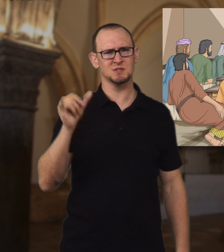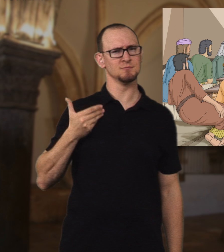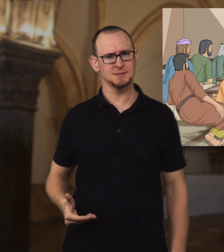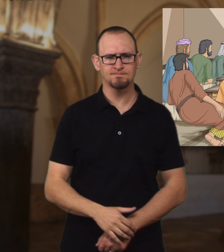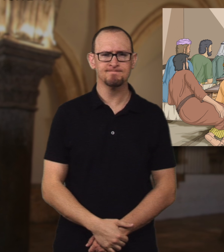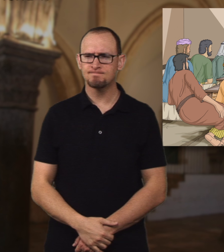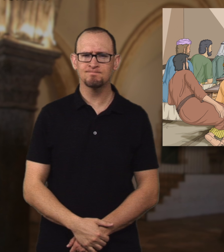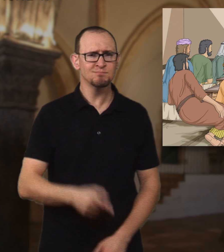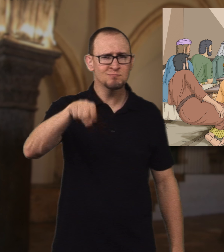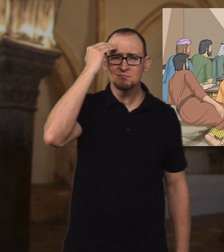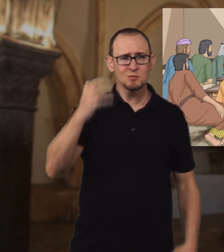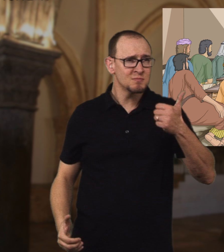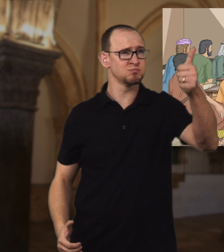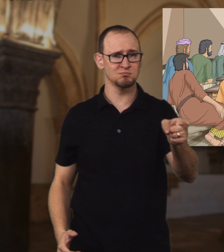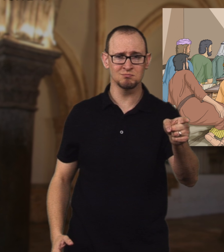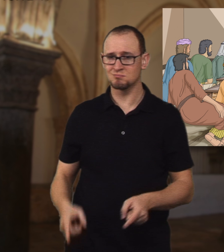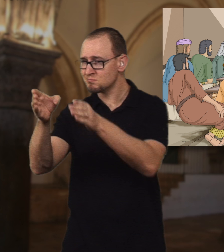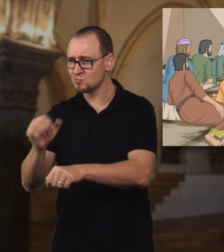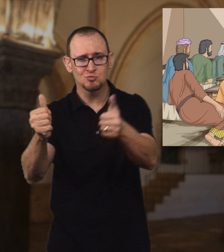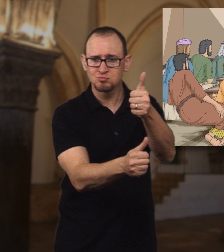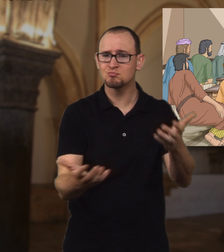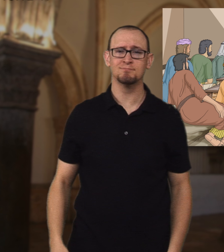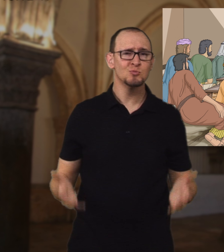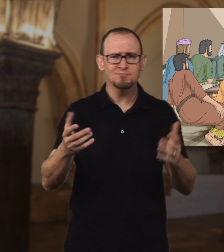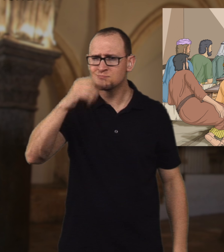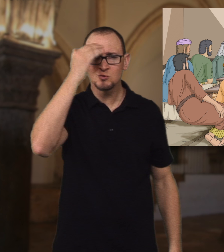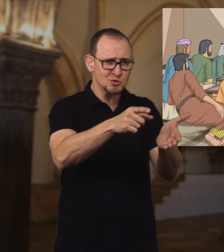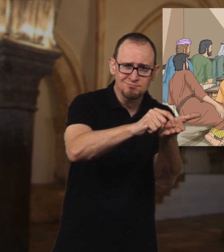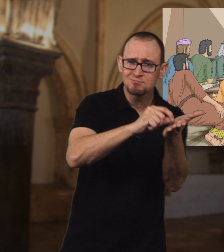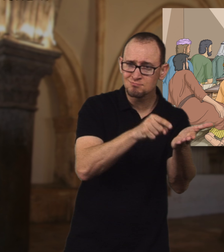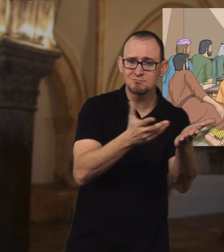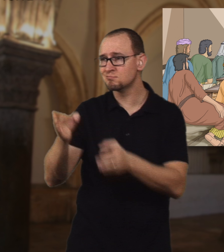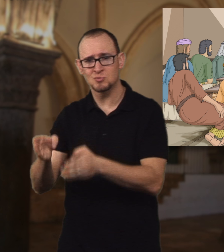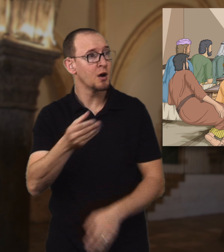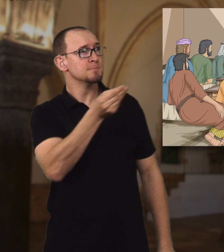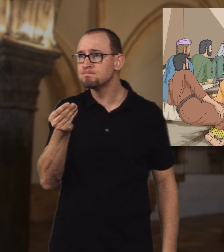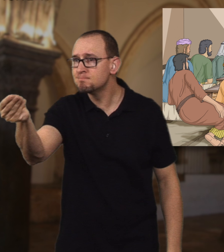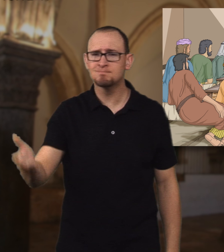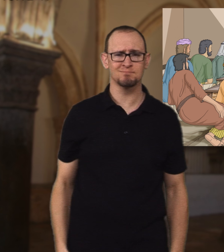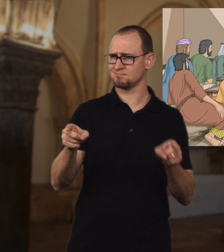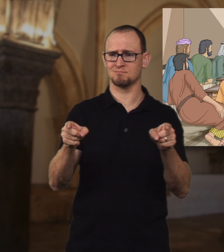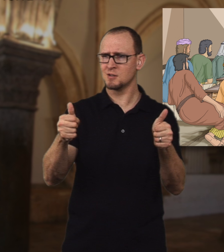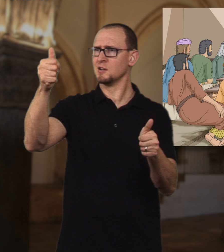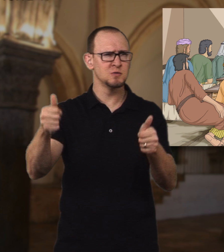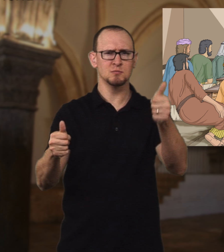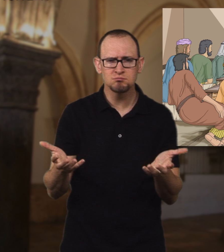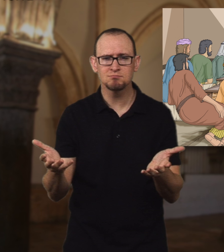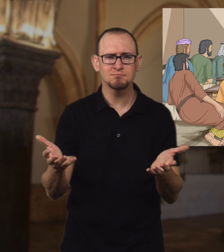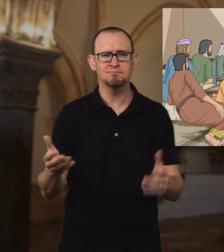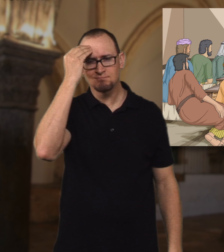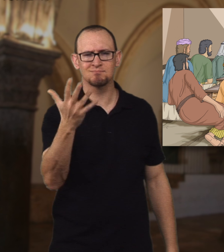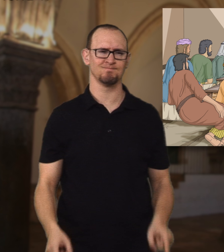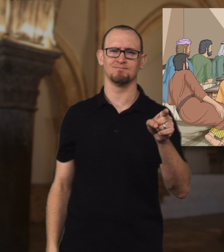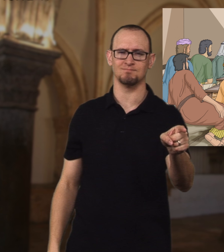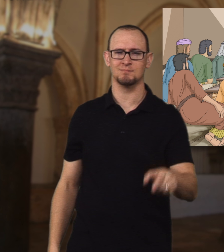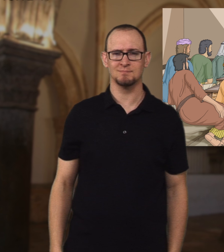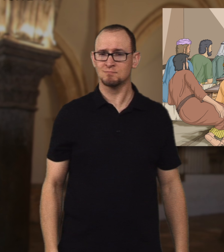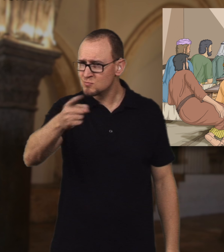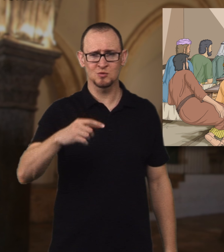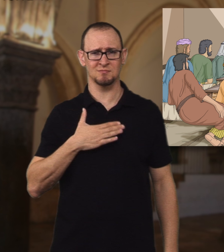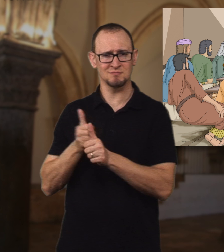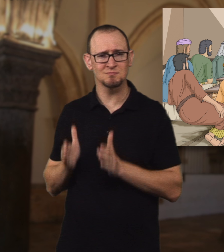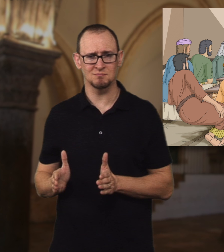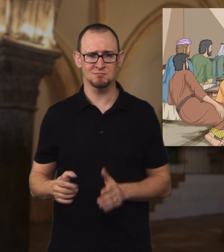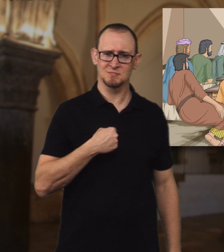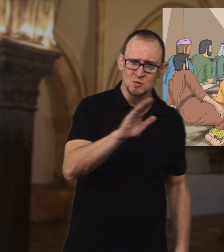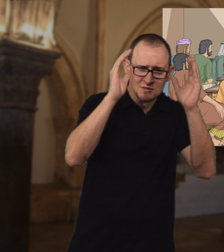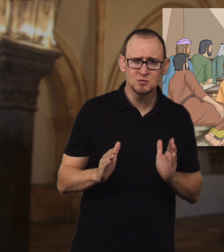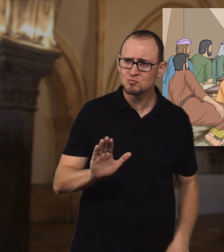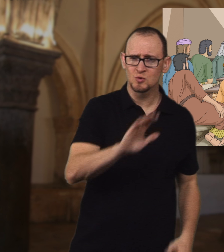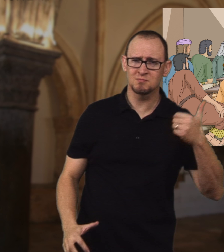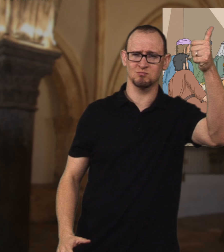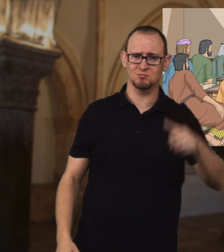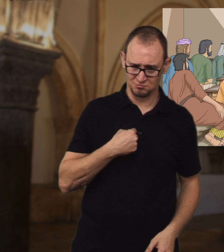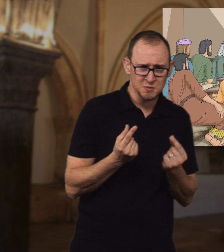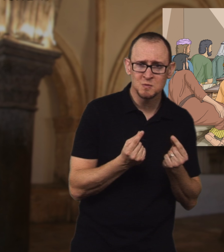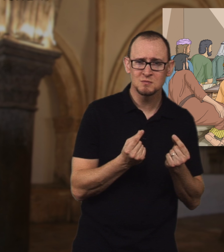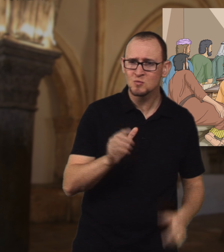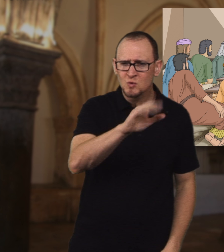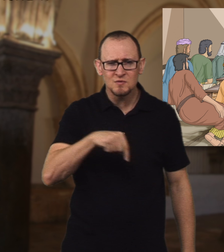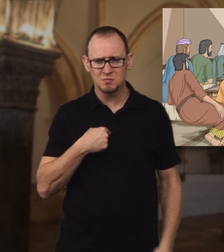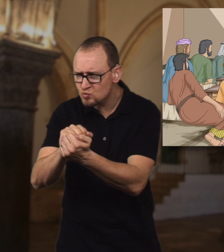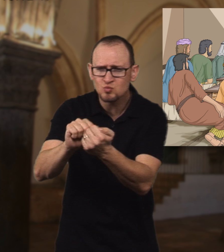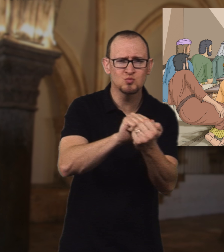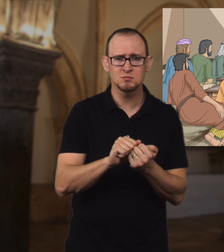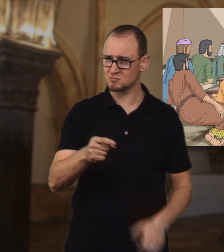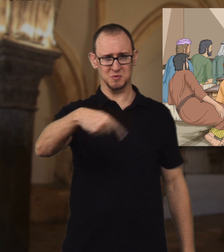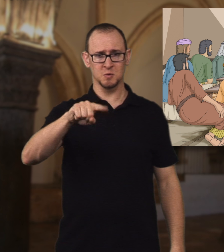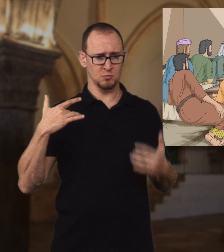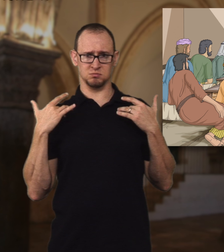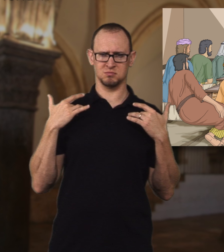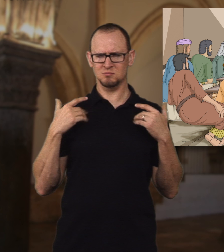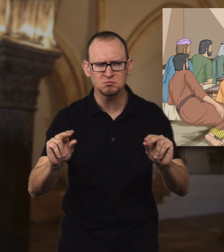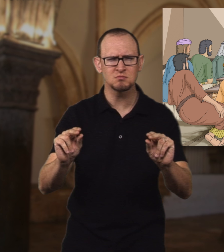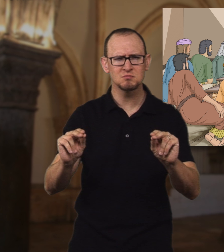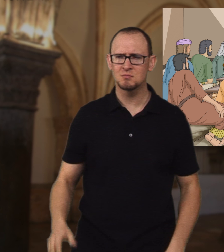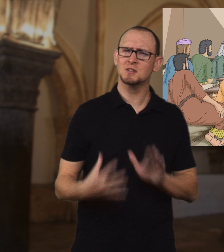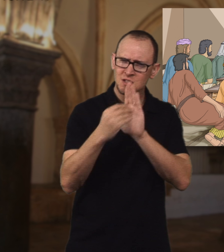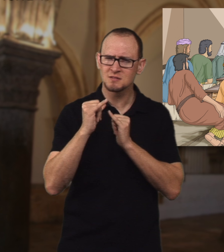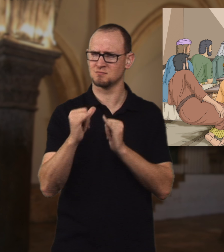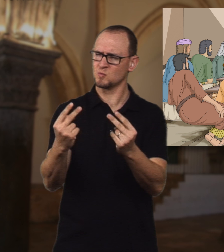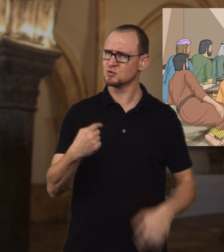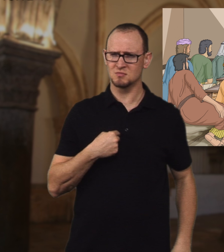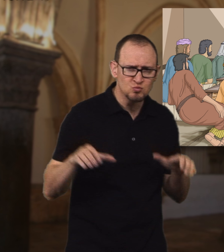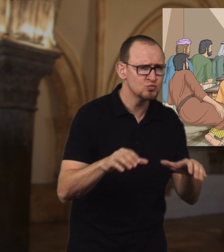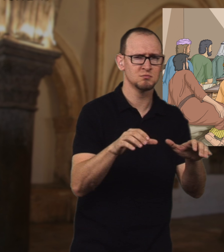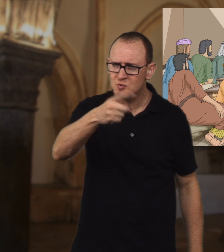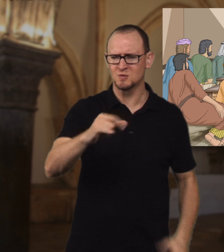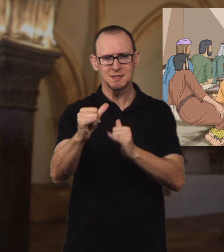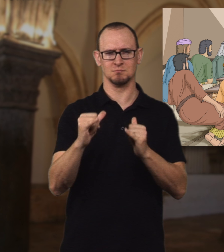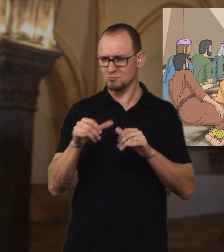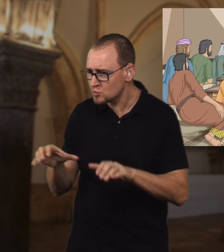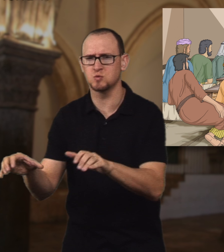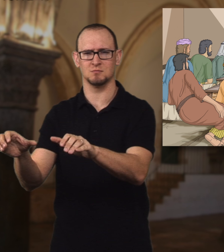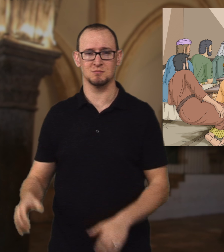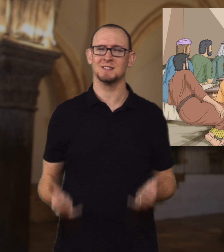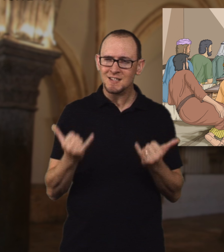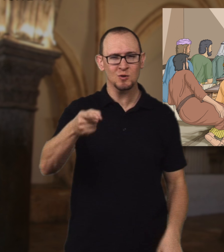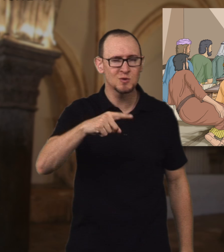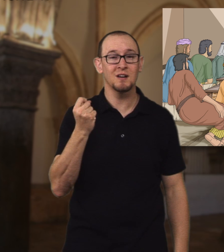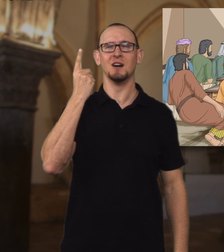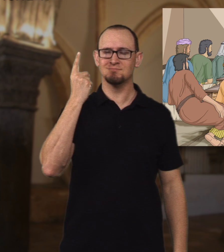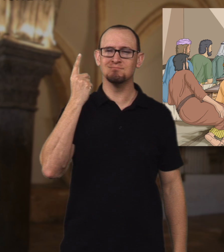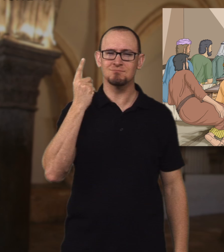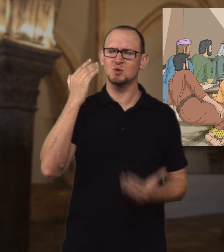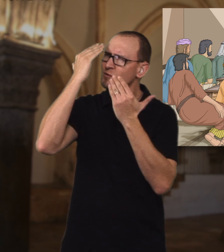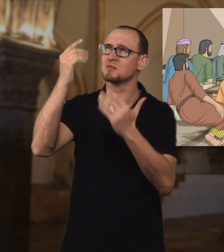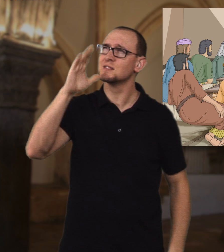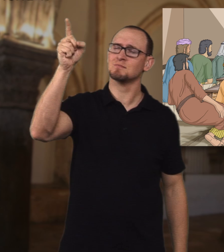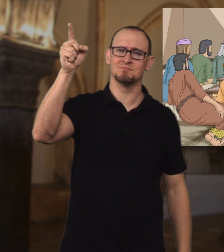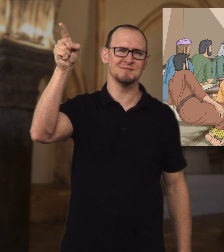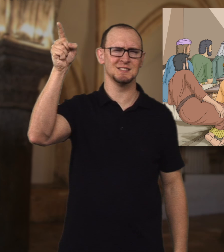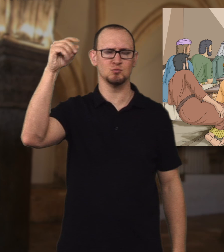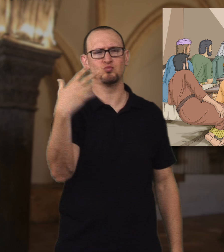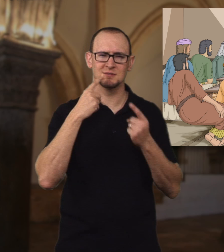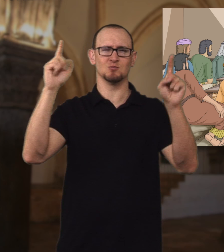You call Me Teacher and Lord, and rightly so, because I am. So if I, your Lord and Teacher, have washed your feet, you also should wash one another’s feet.